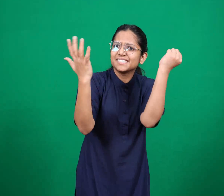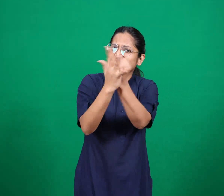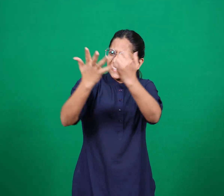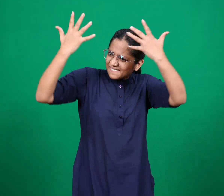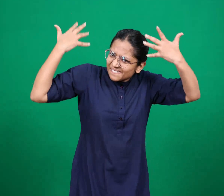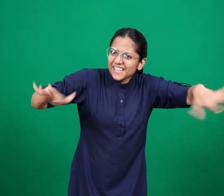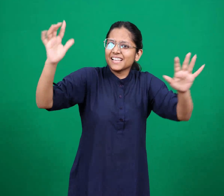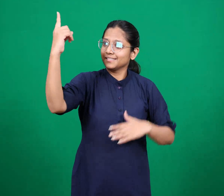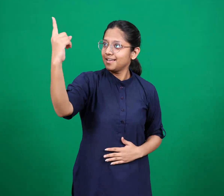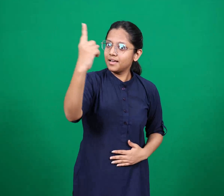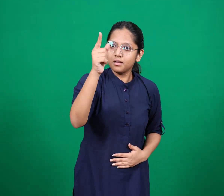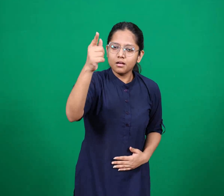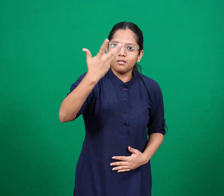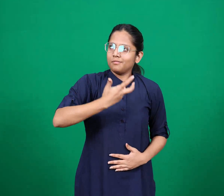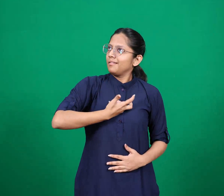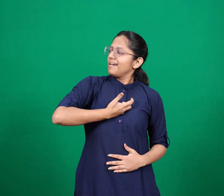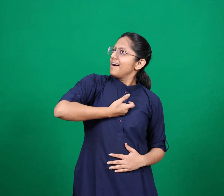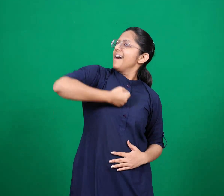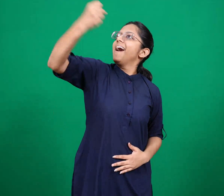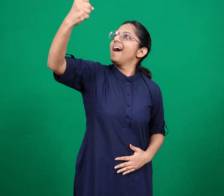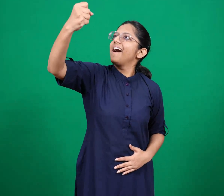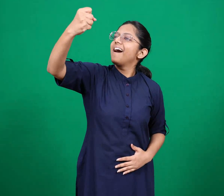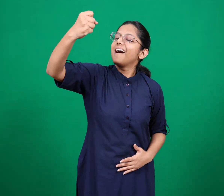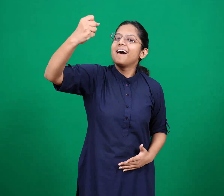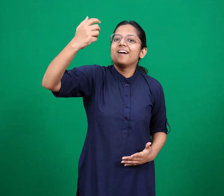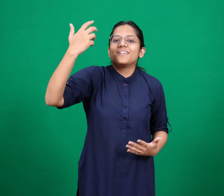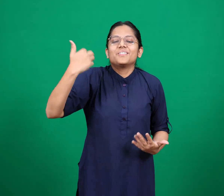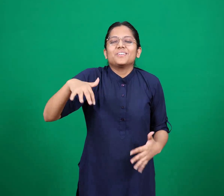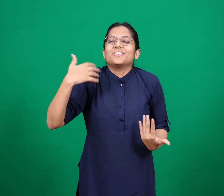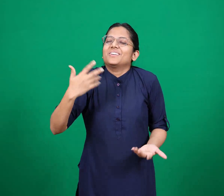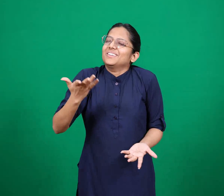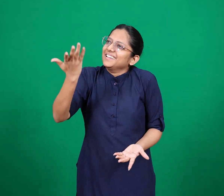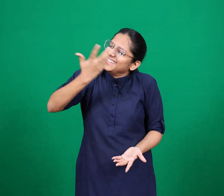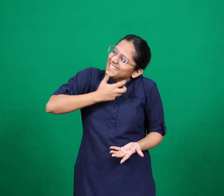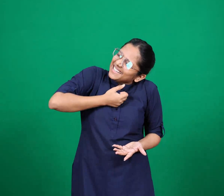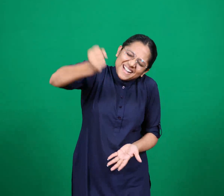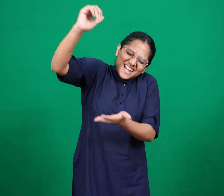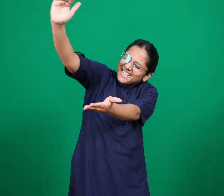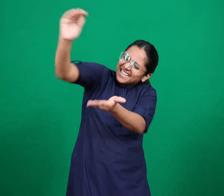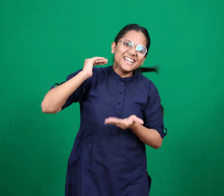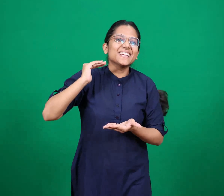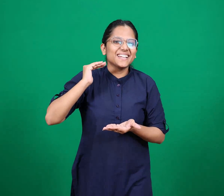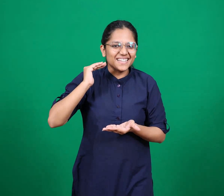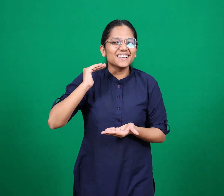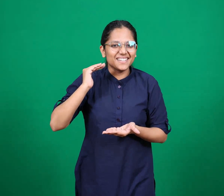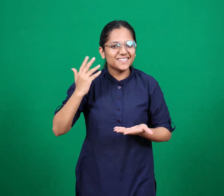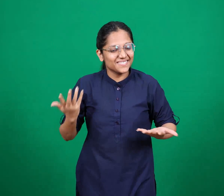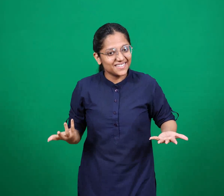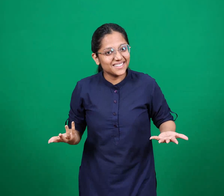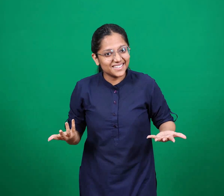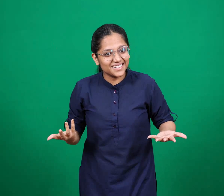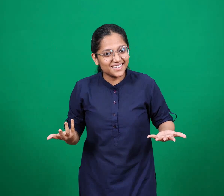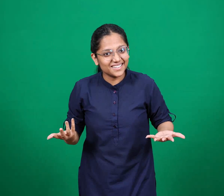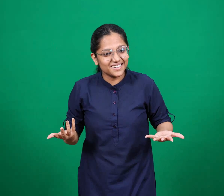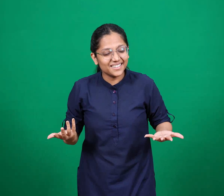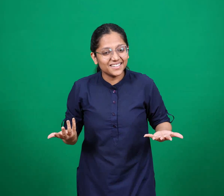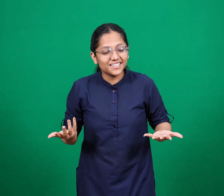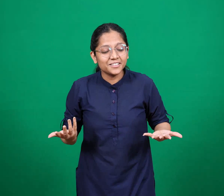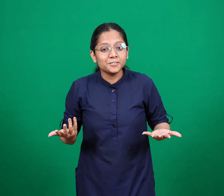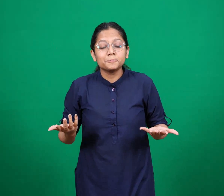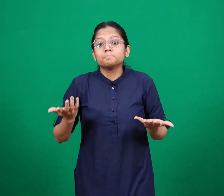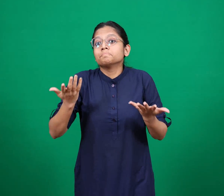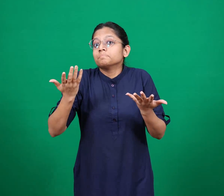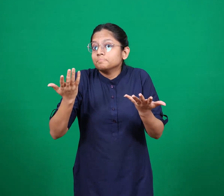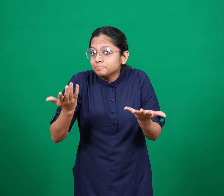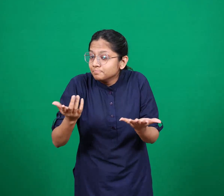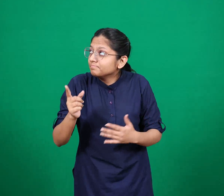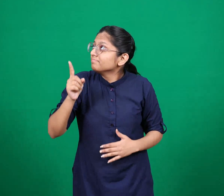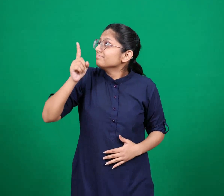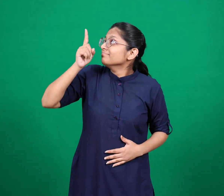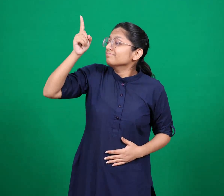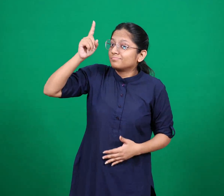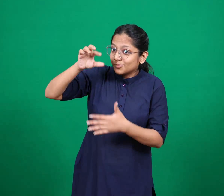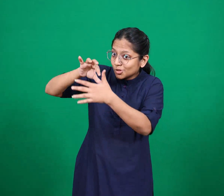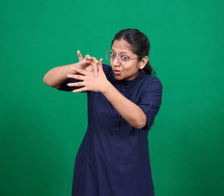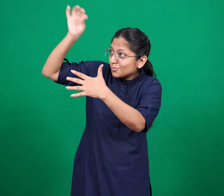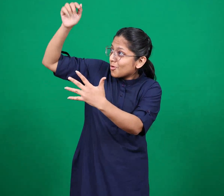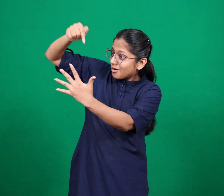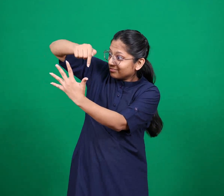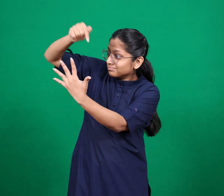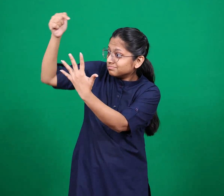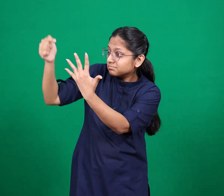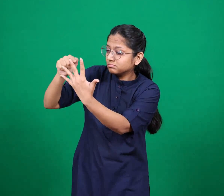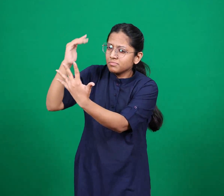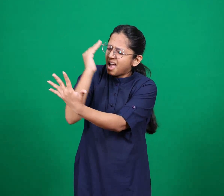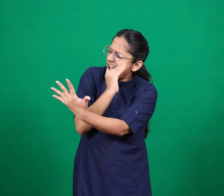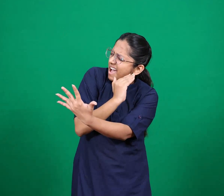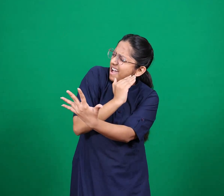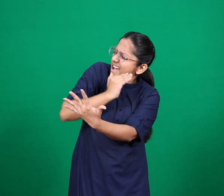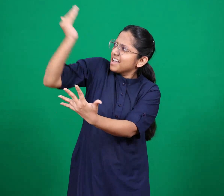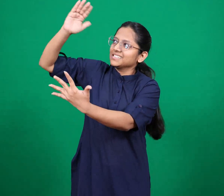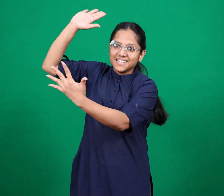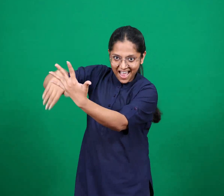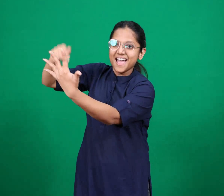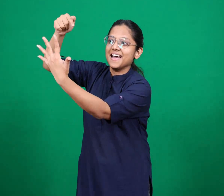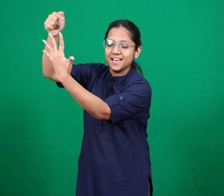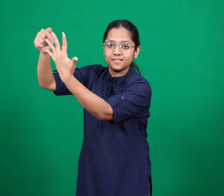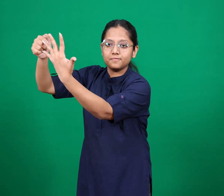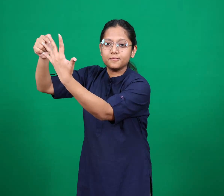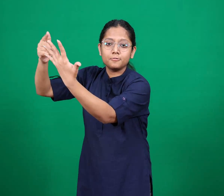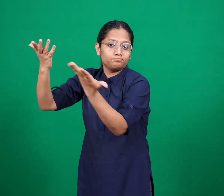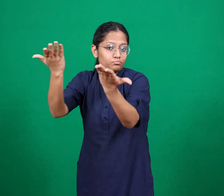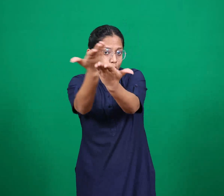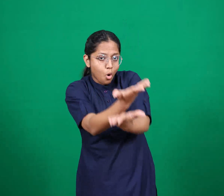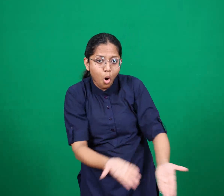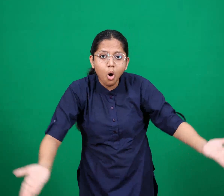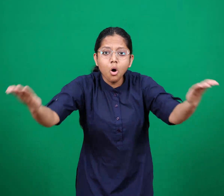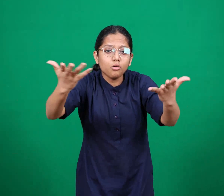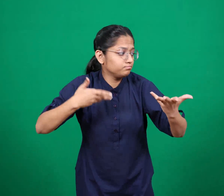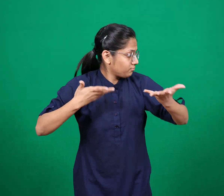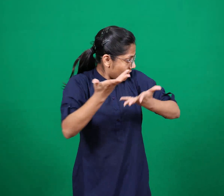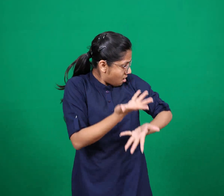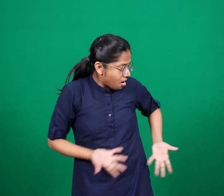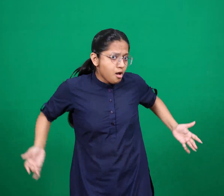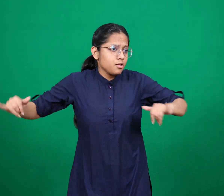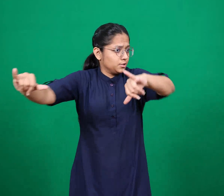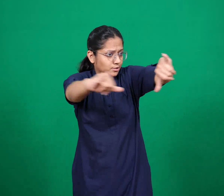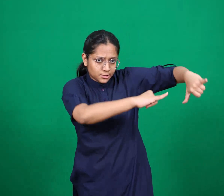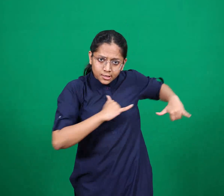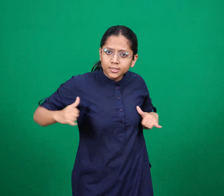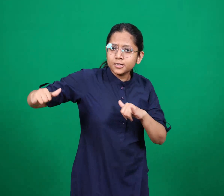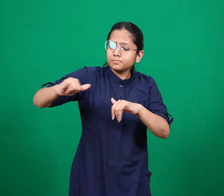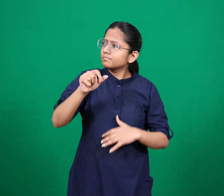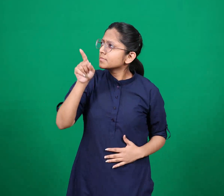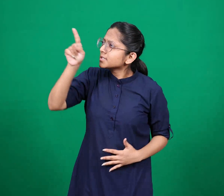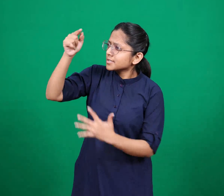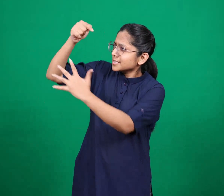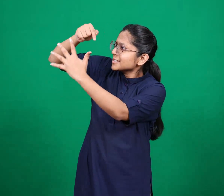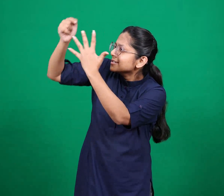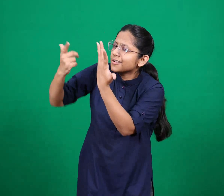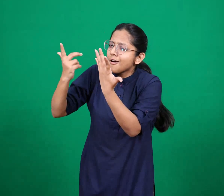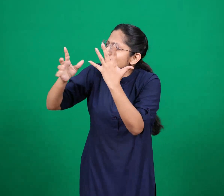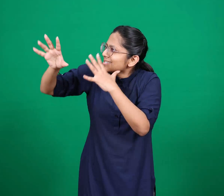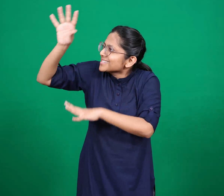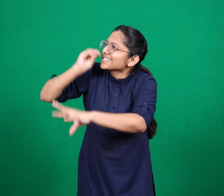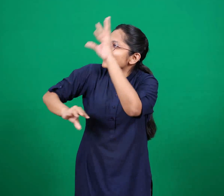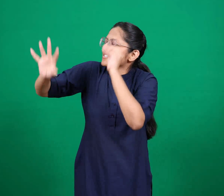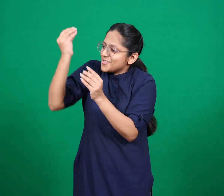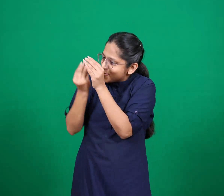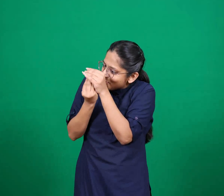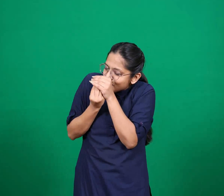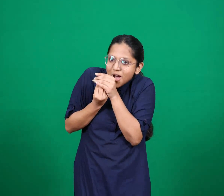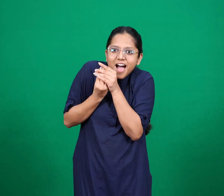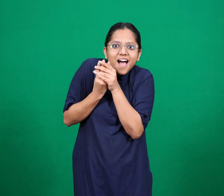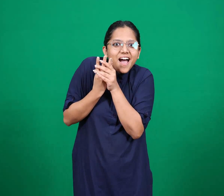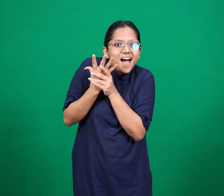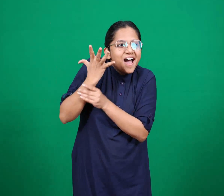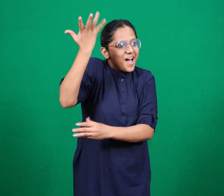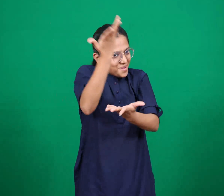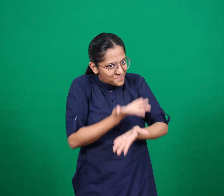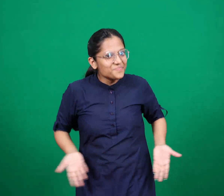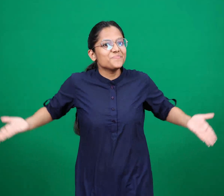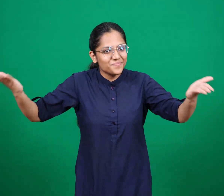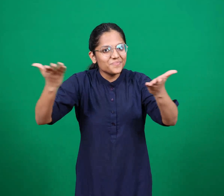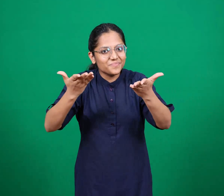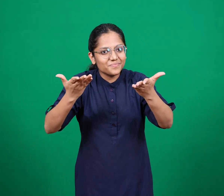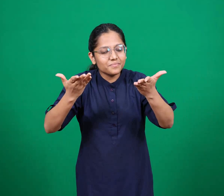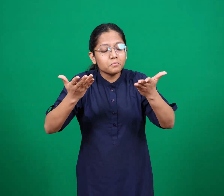All of us who are mature should embrace this point of view.